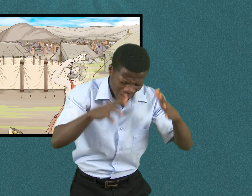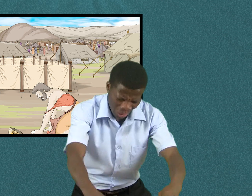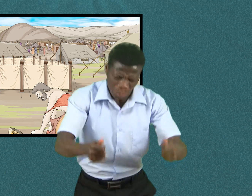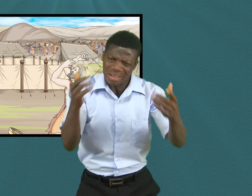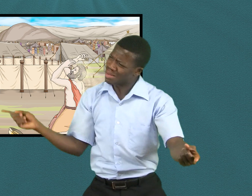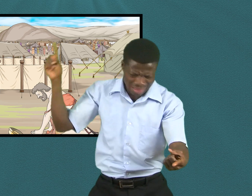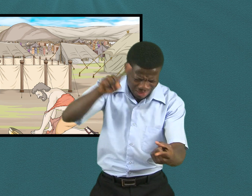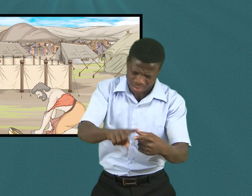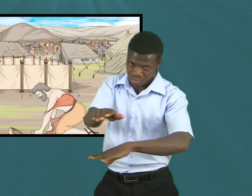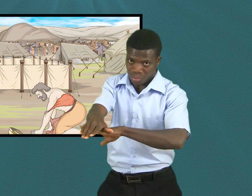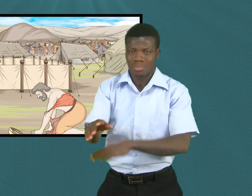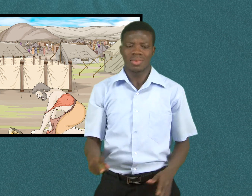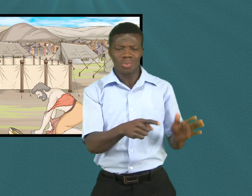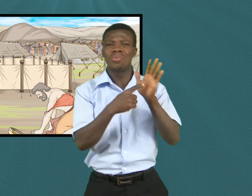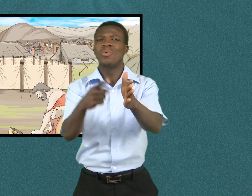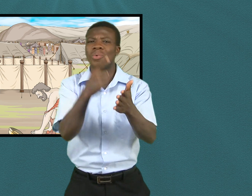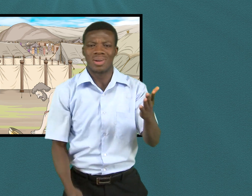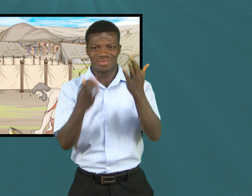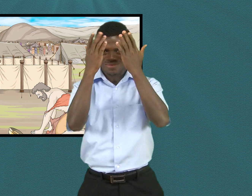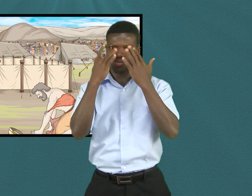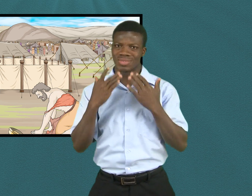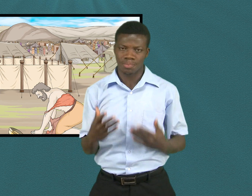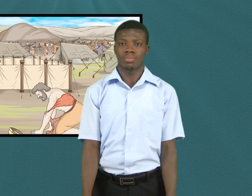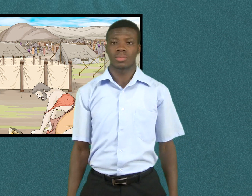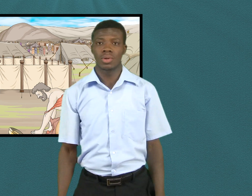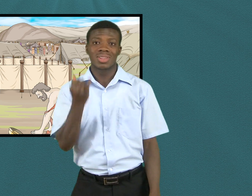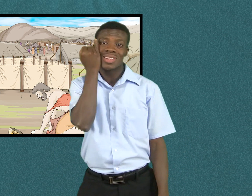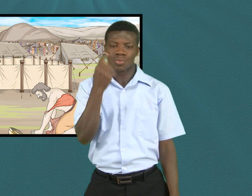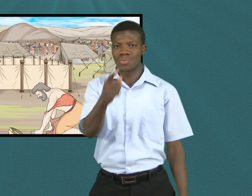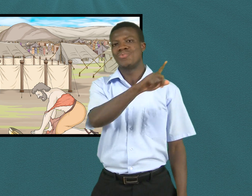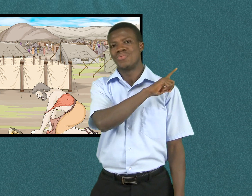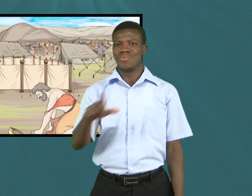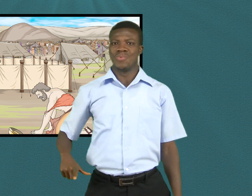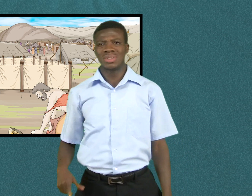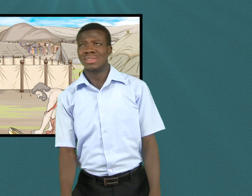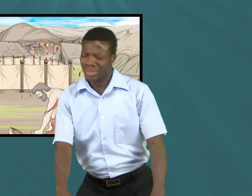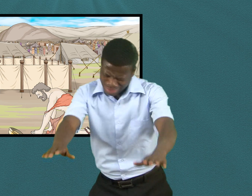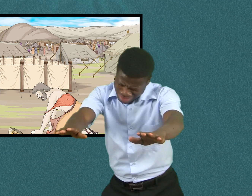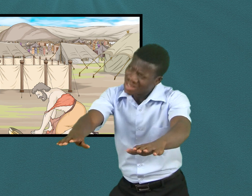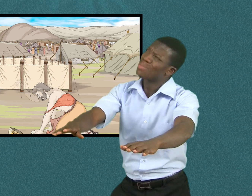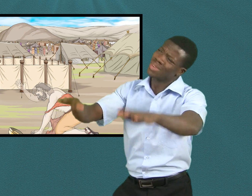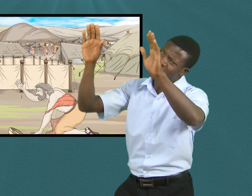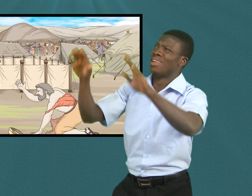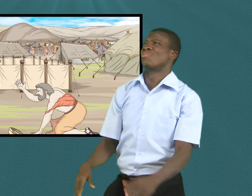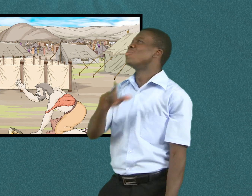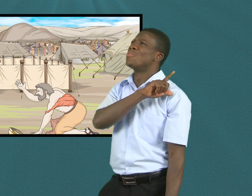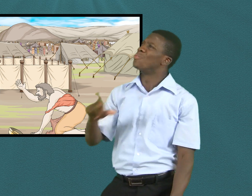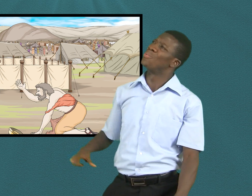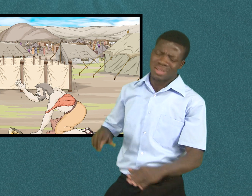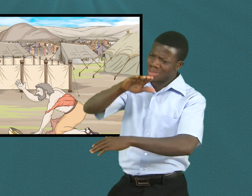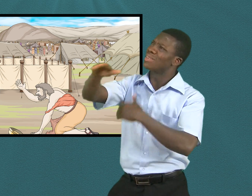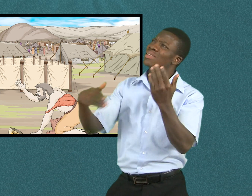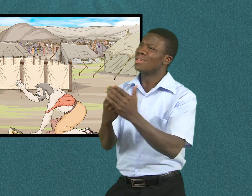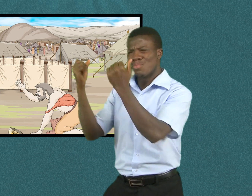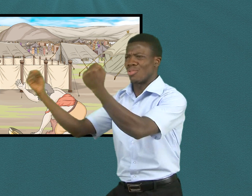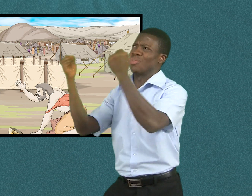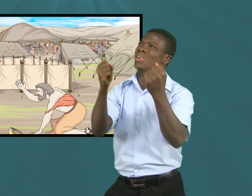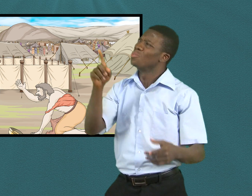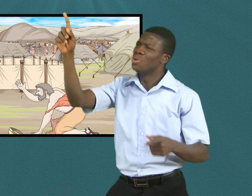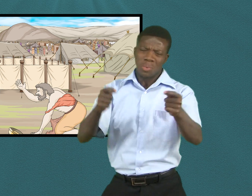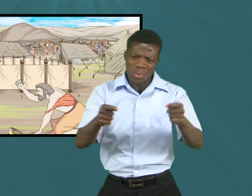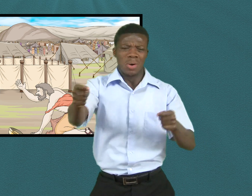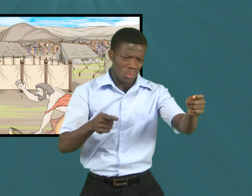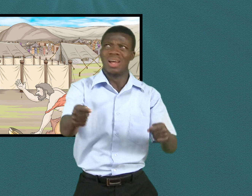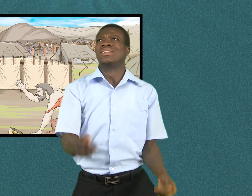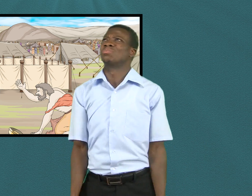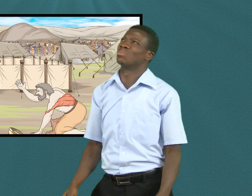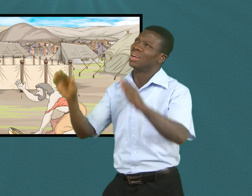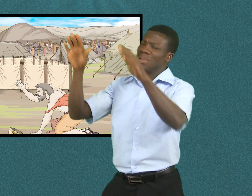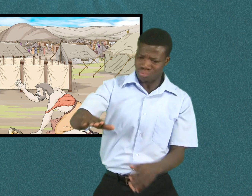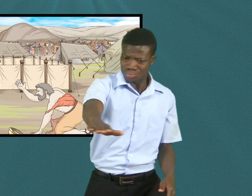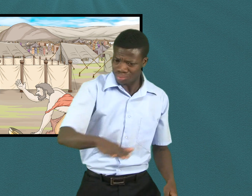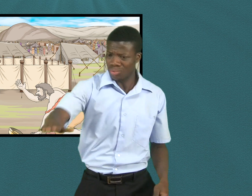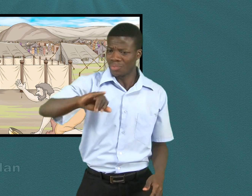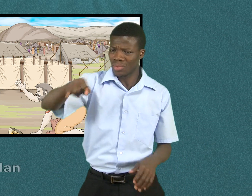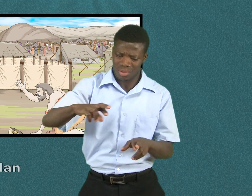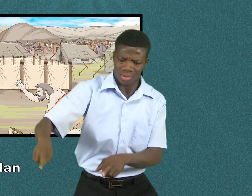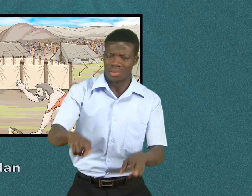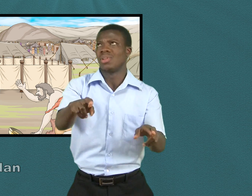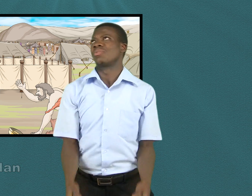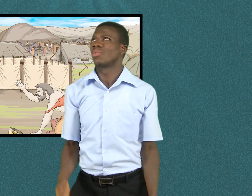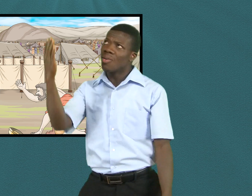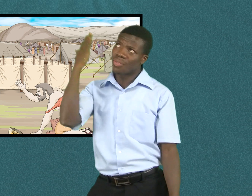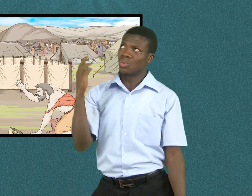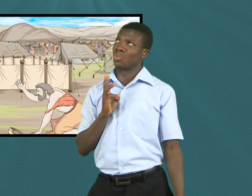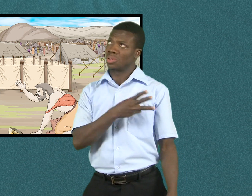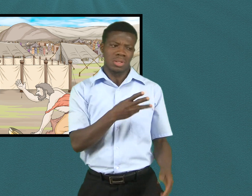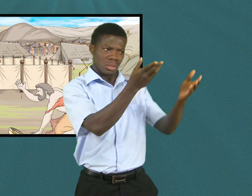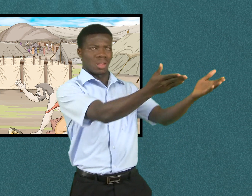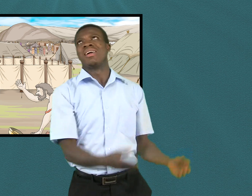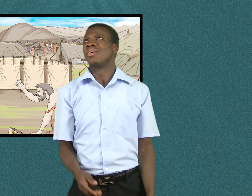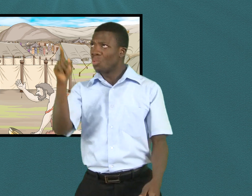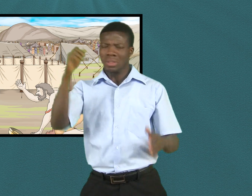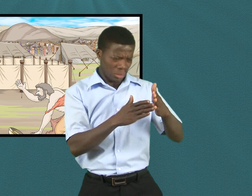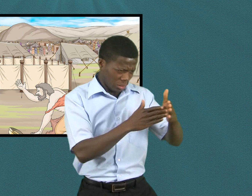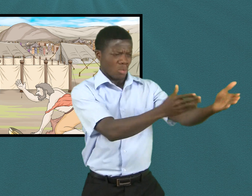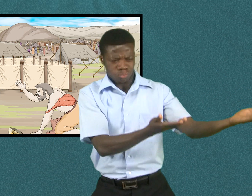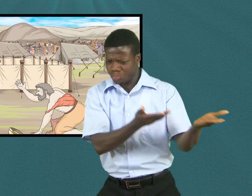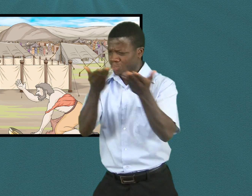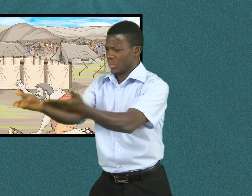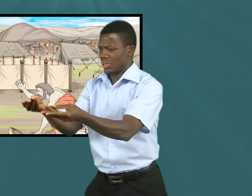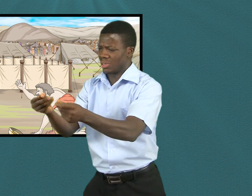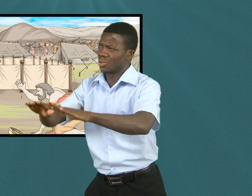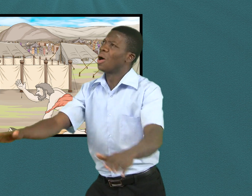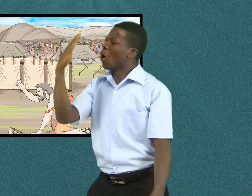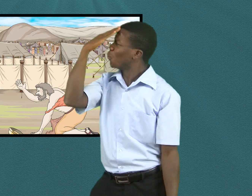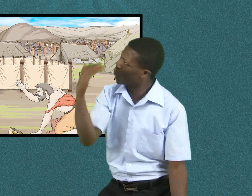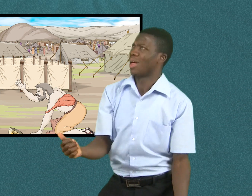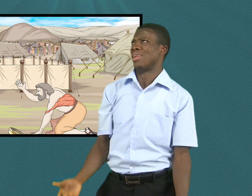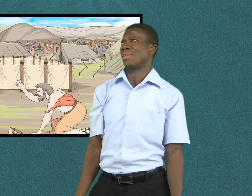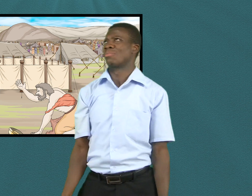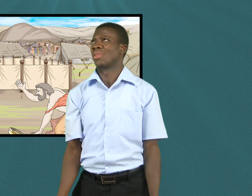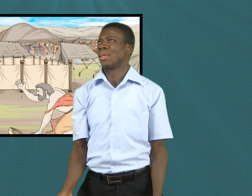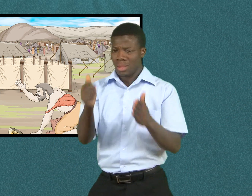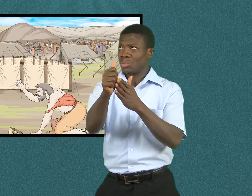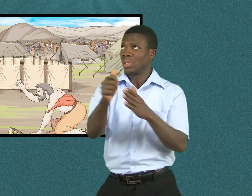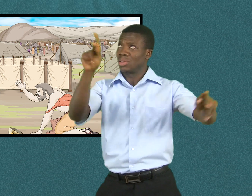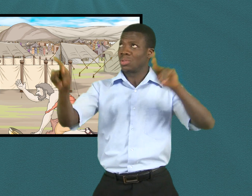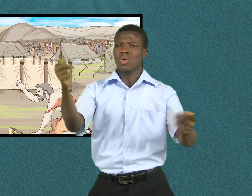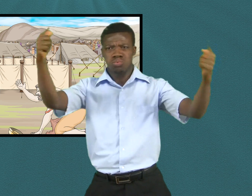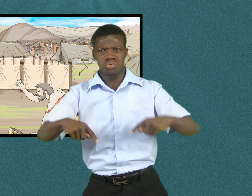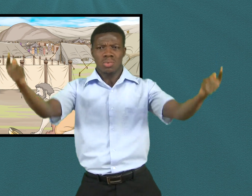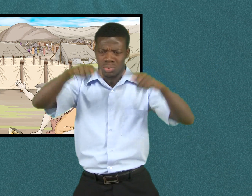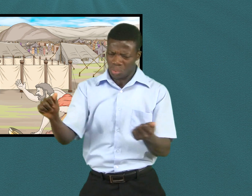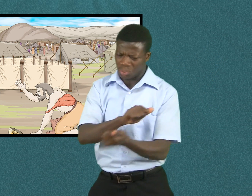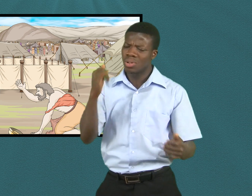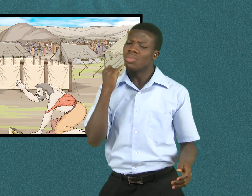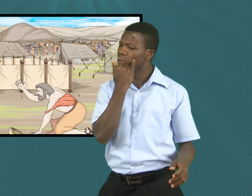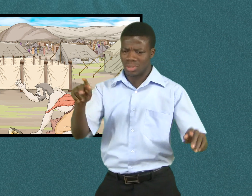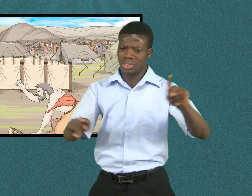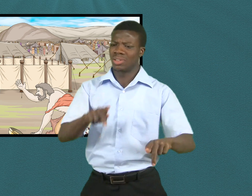“O, Lord GOD,” Joshua said, “why did You ever bring this people across the Jordan to deliver us into the hand of the Amorites to be destroyed?